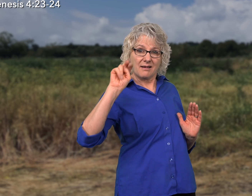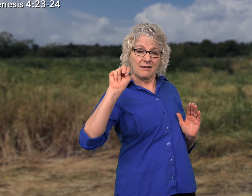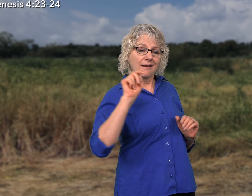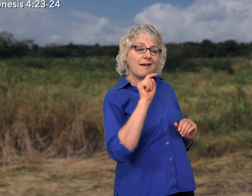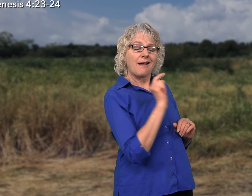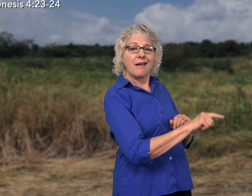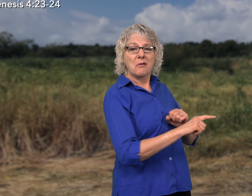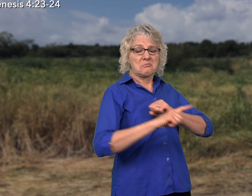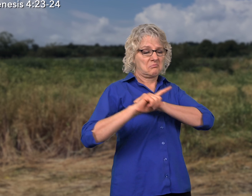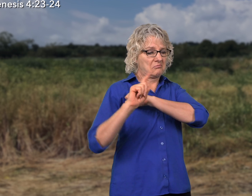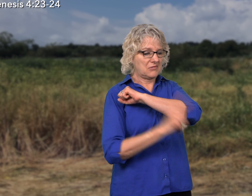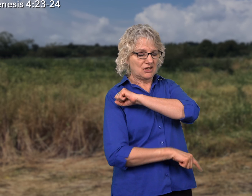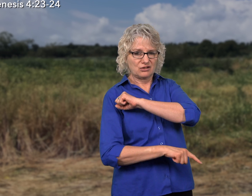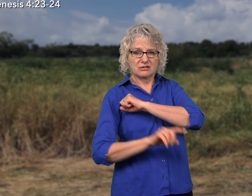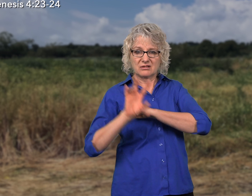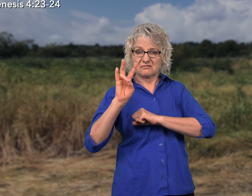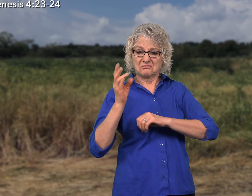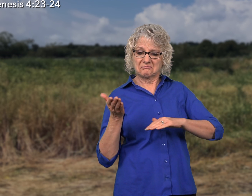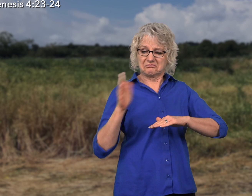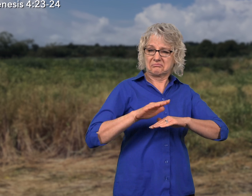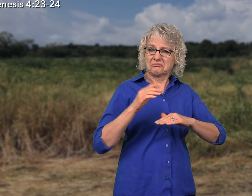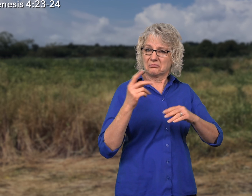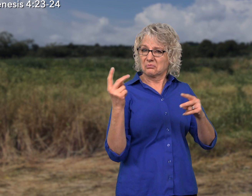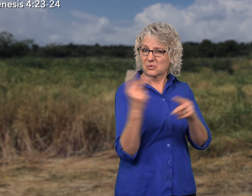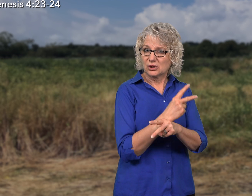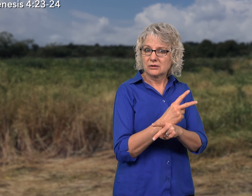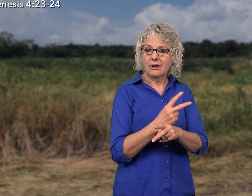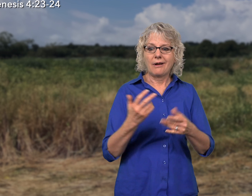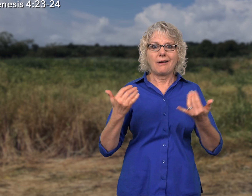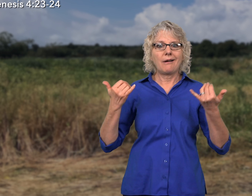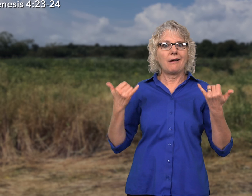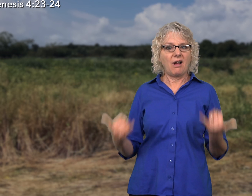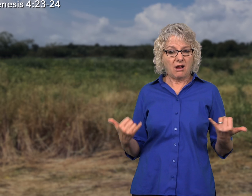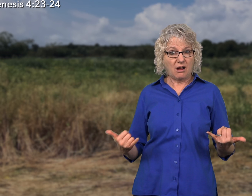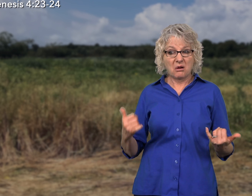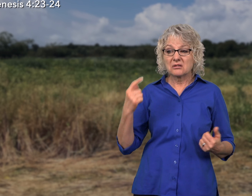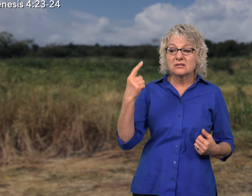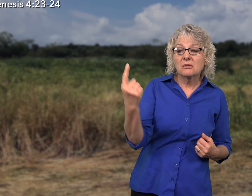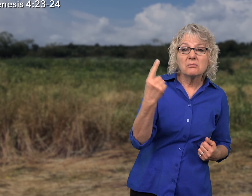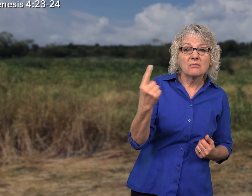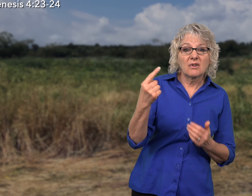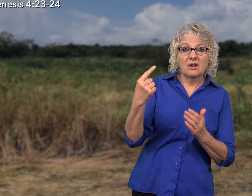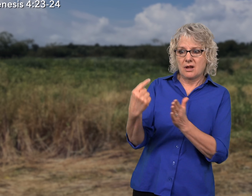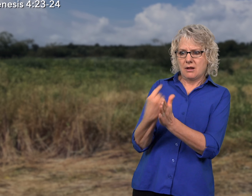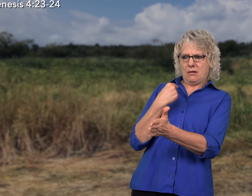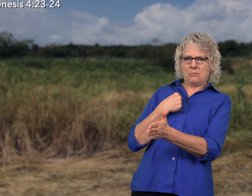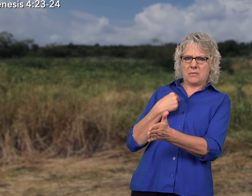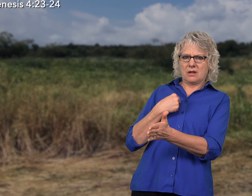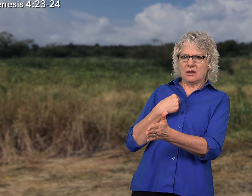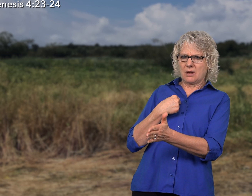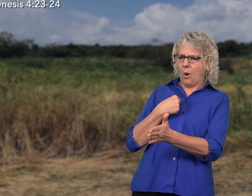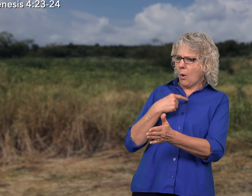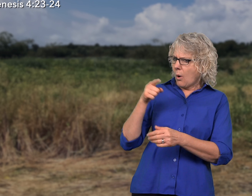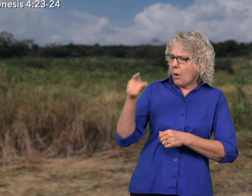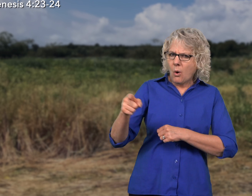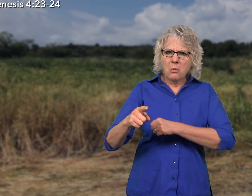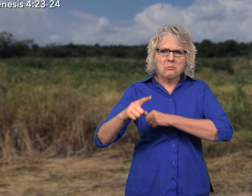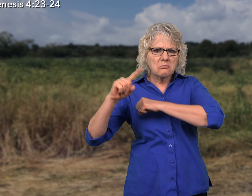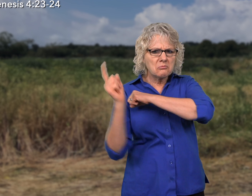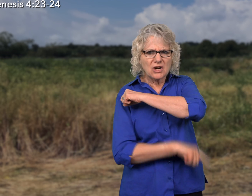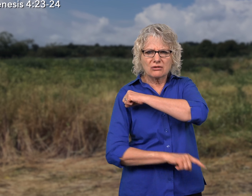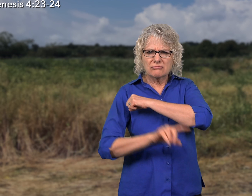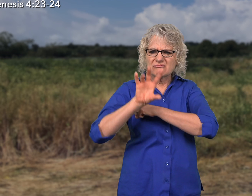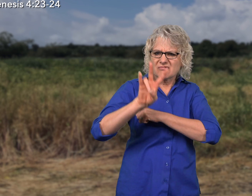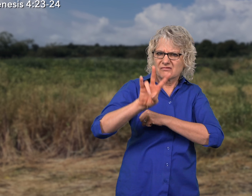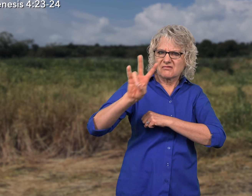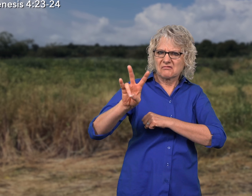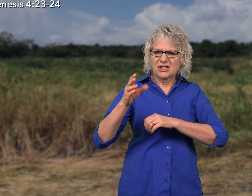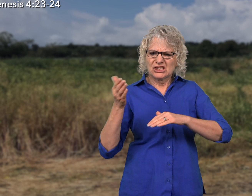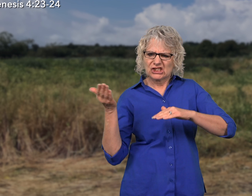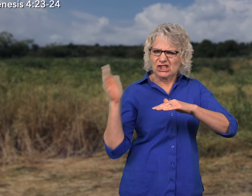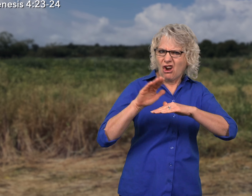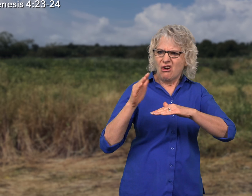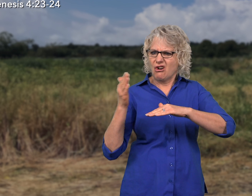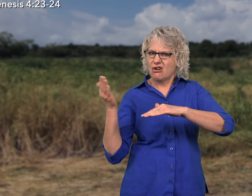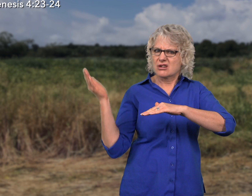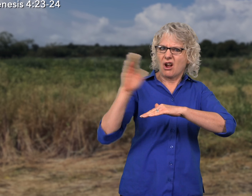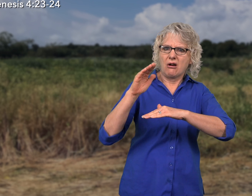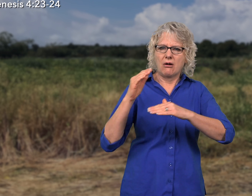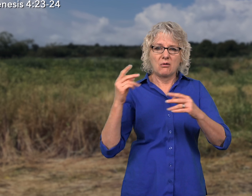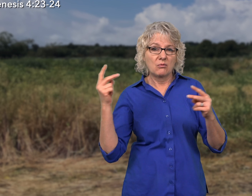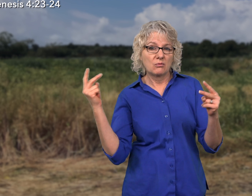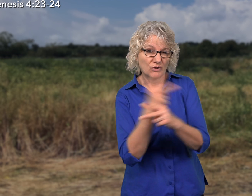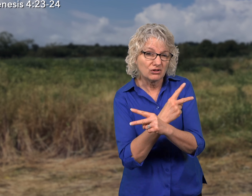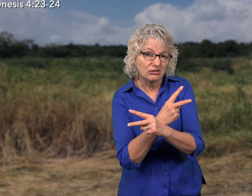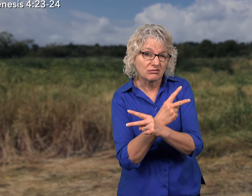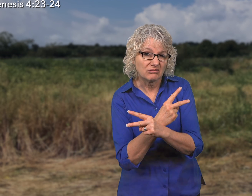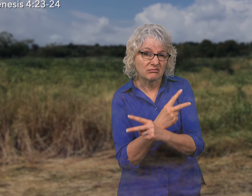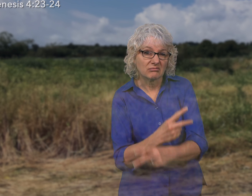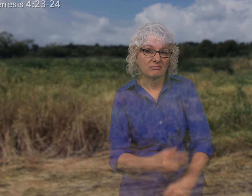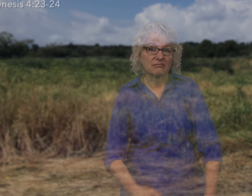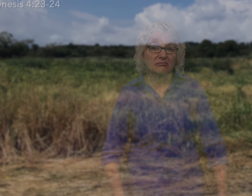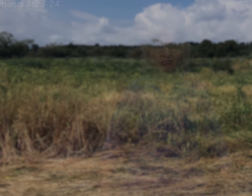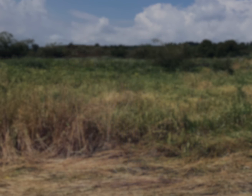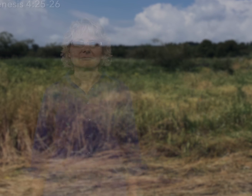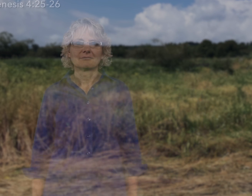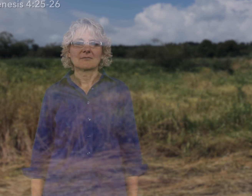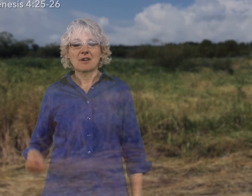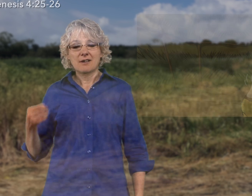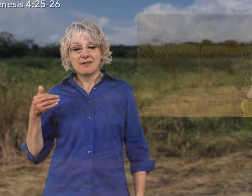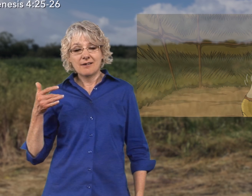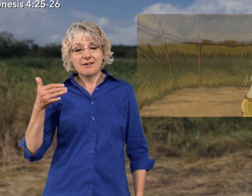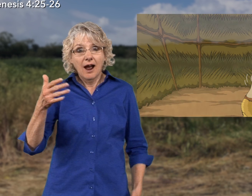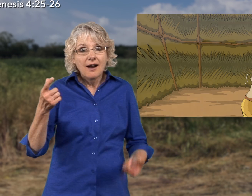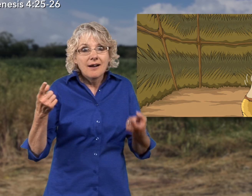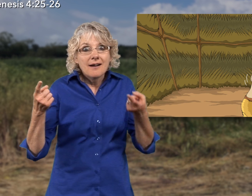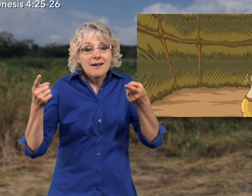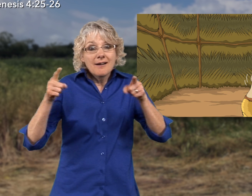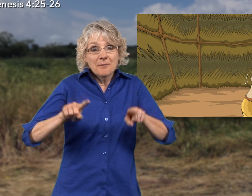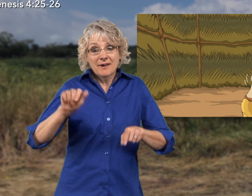If Cain is avenged sevenfold, then Lamech seventy-sevenfold.”